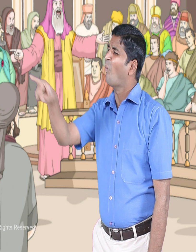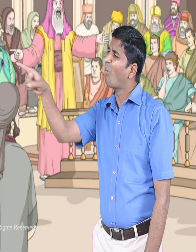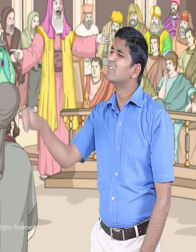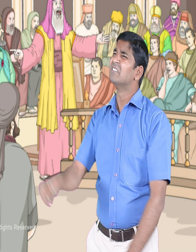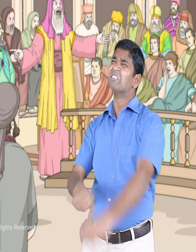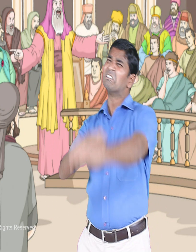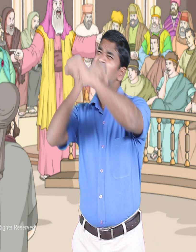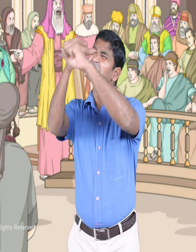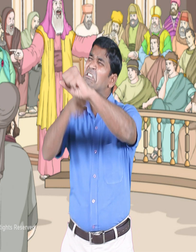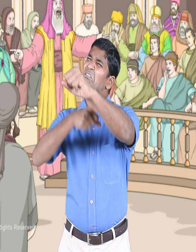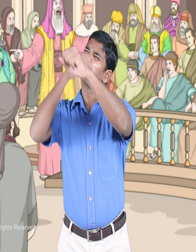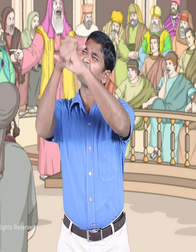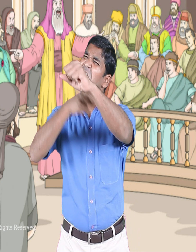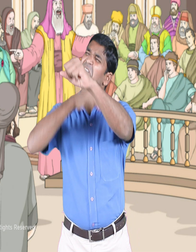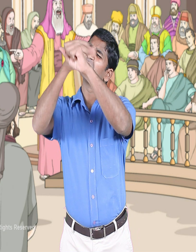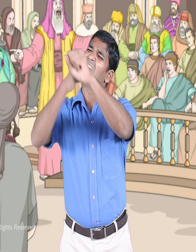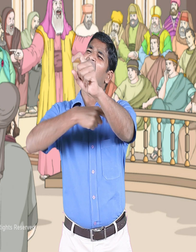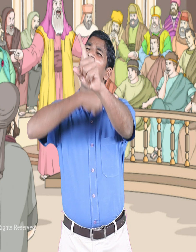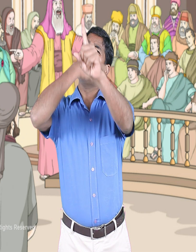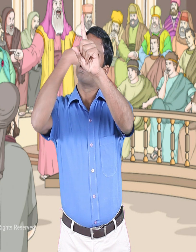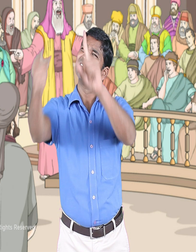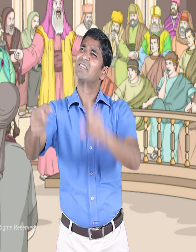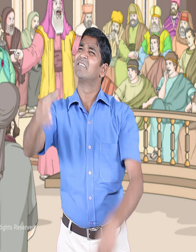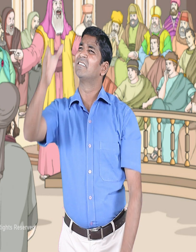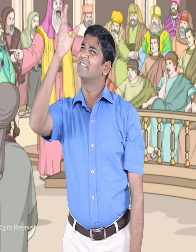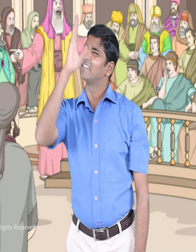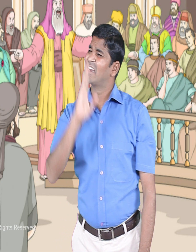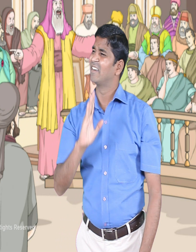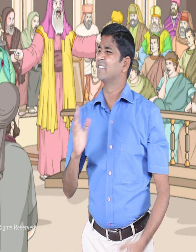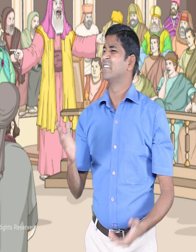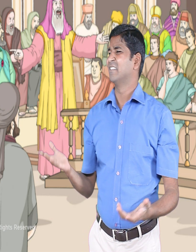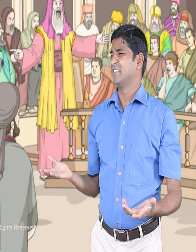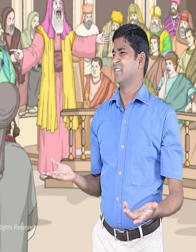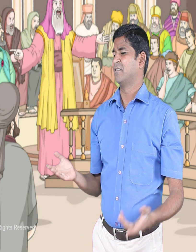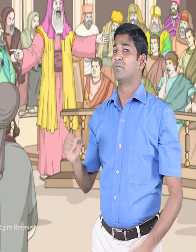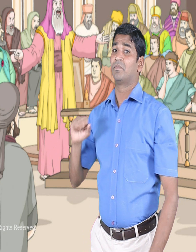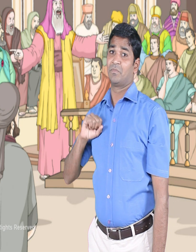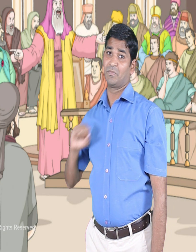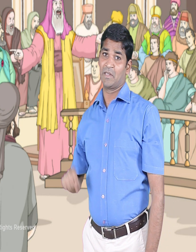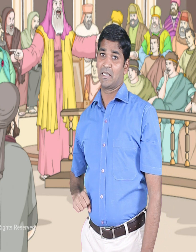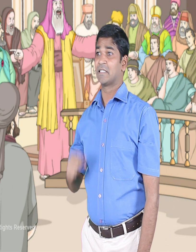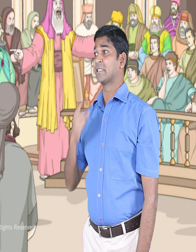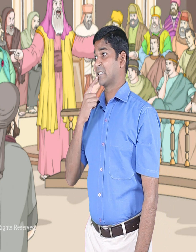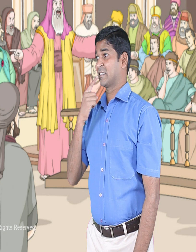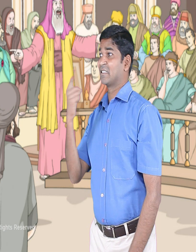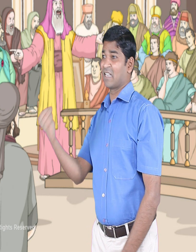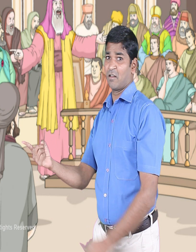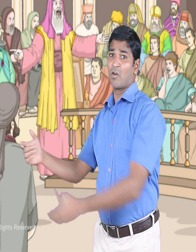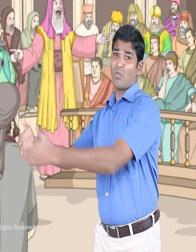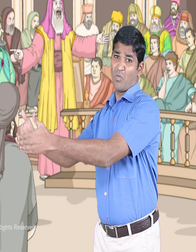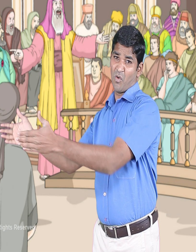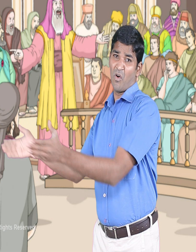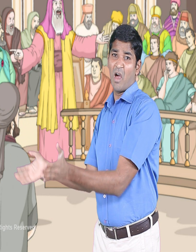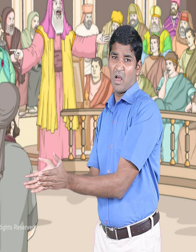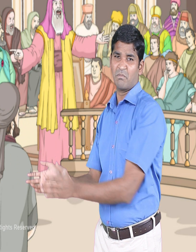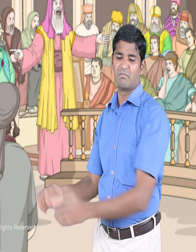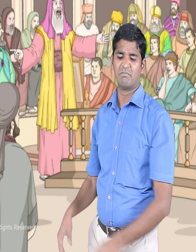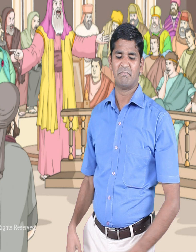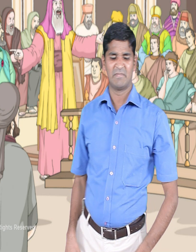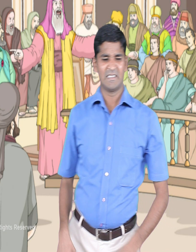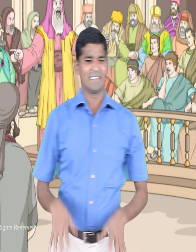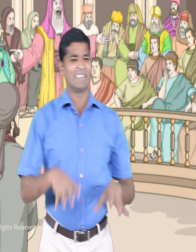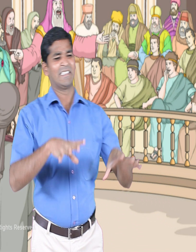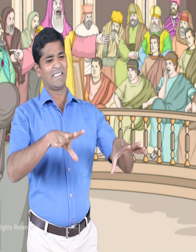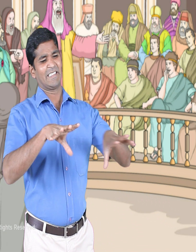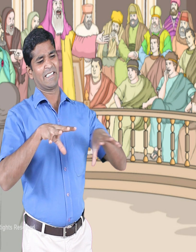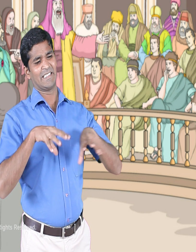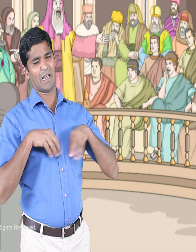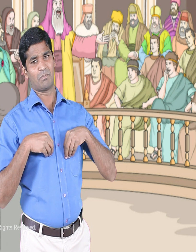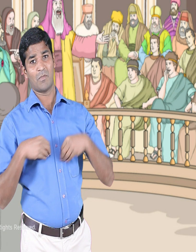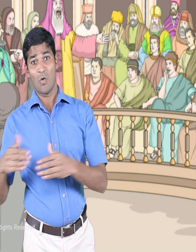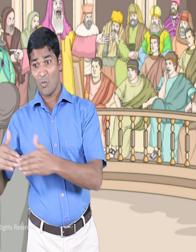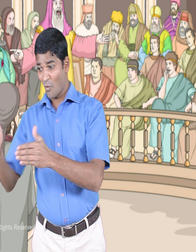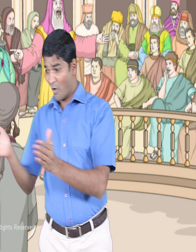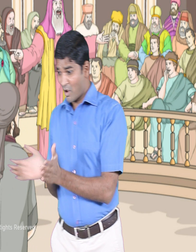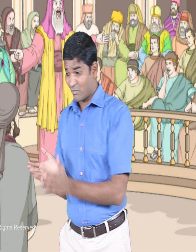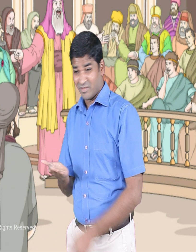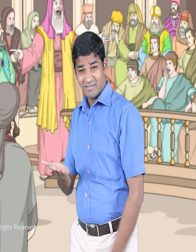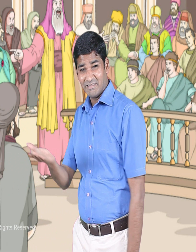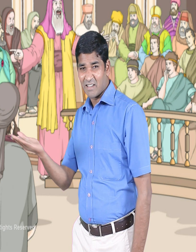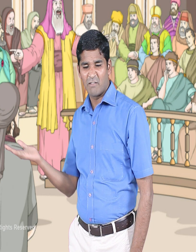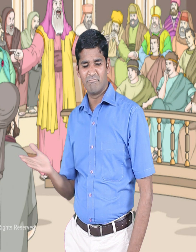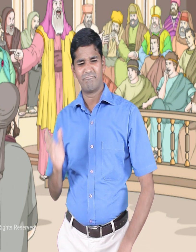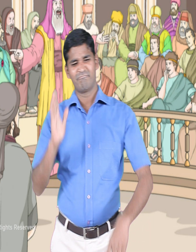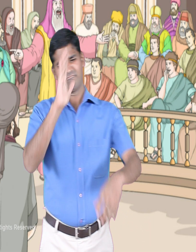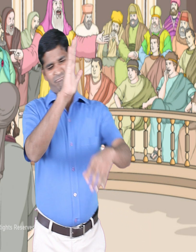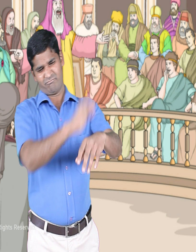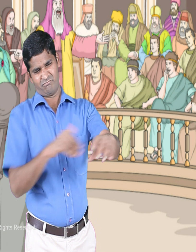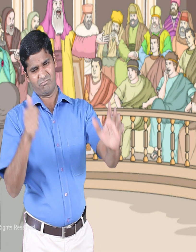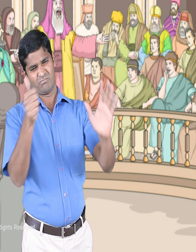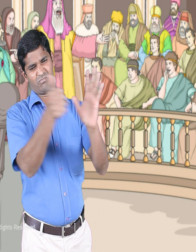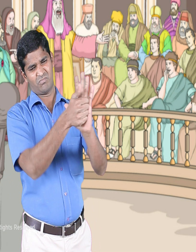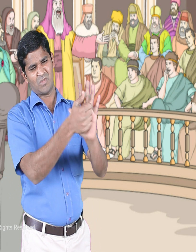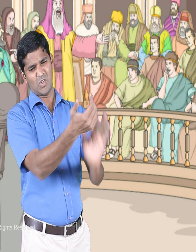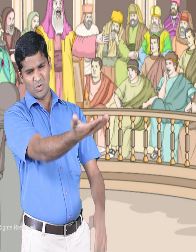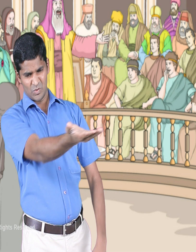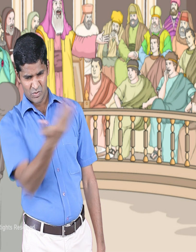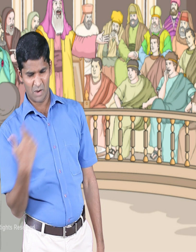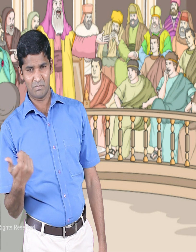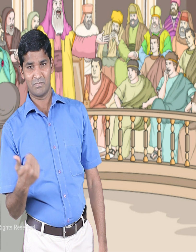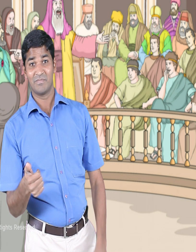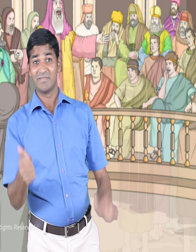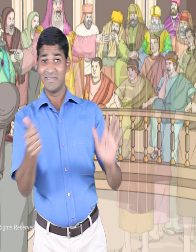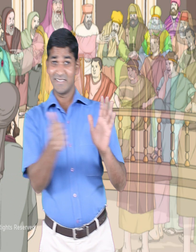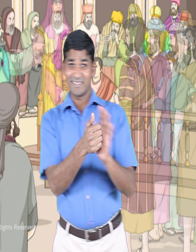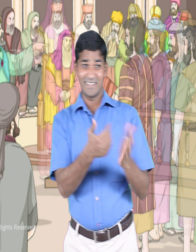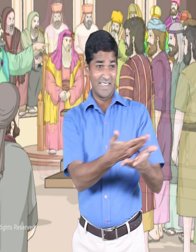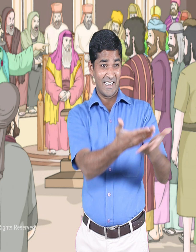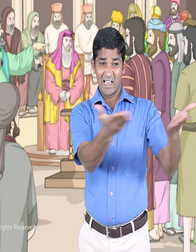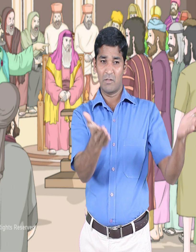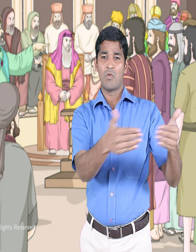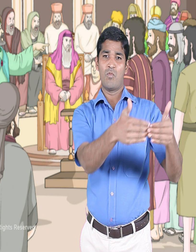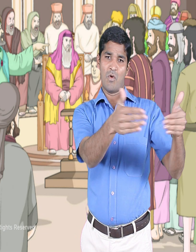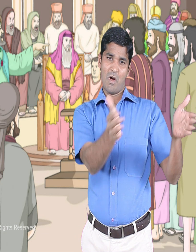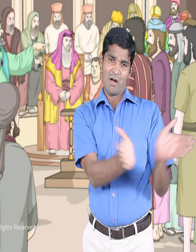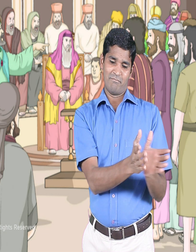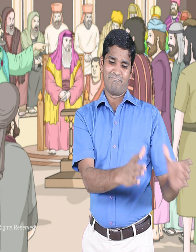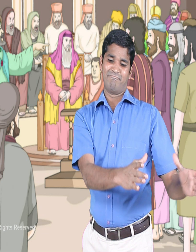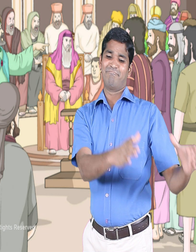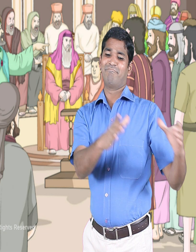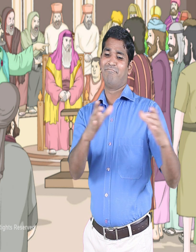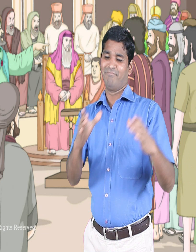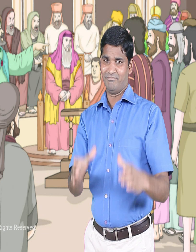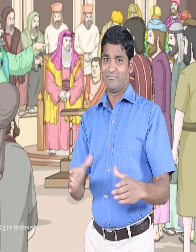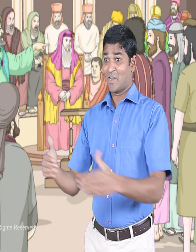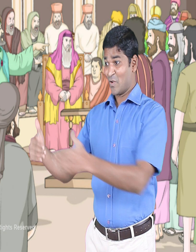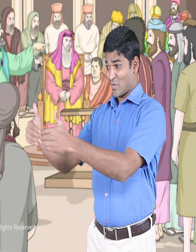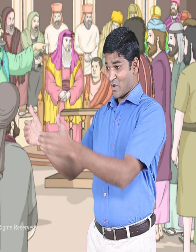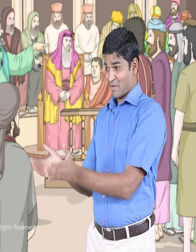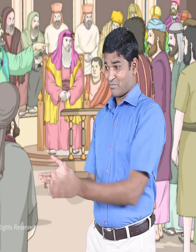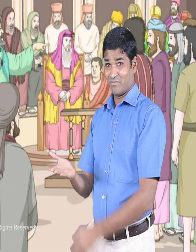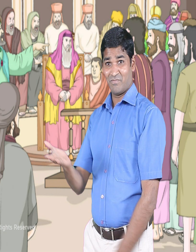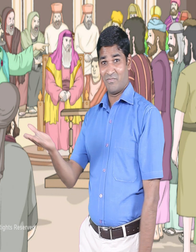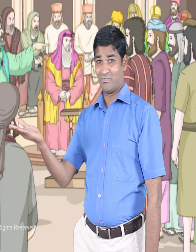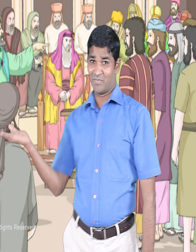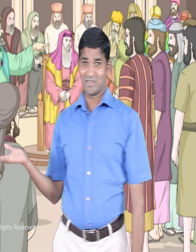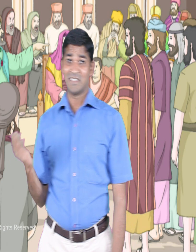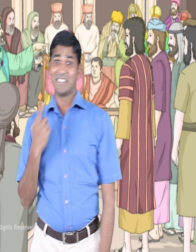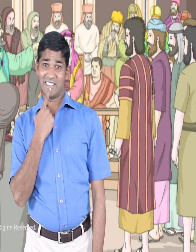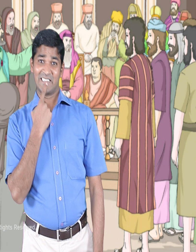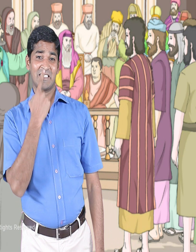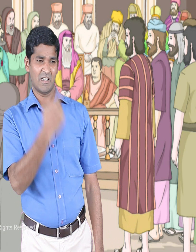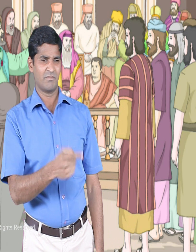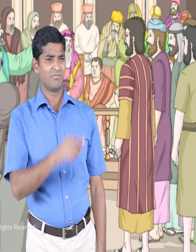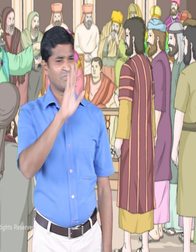But if it is from God, you will not be able to stop them.